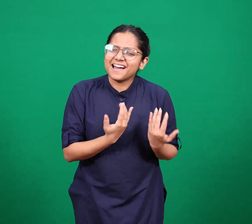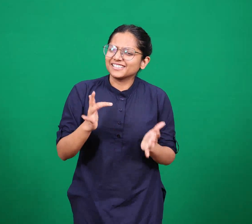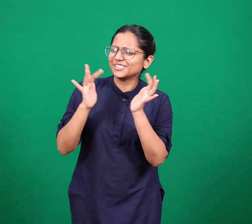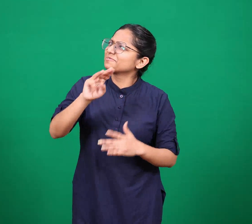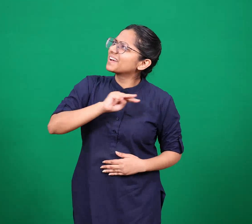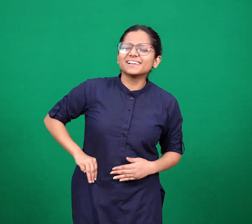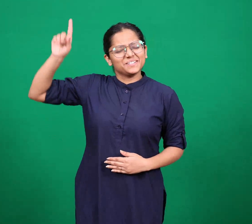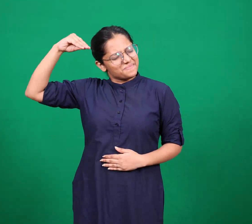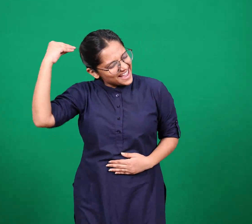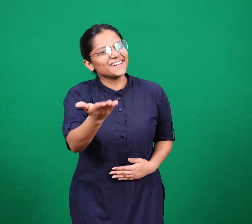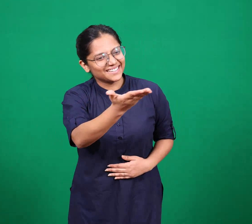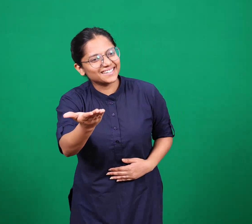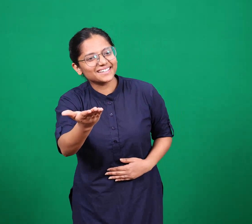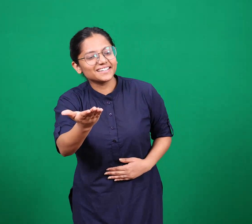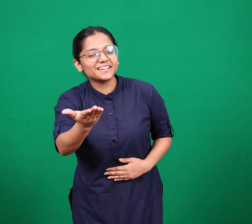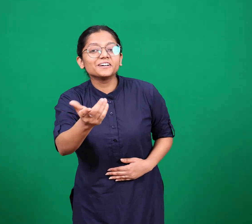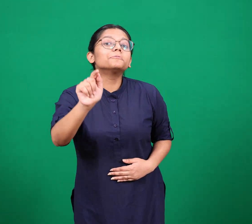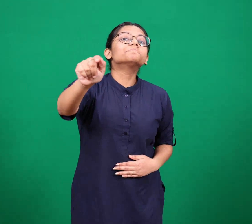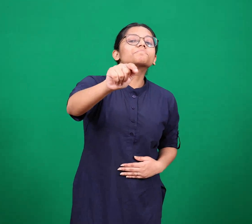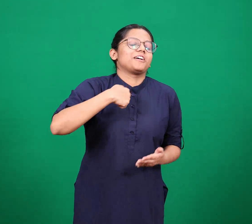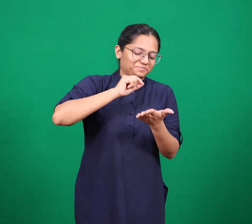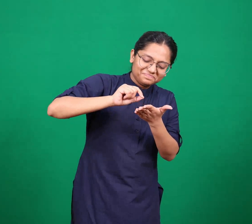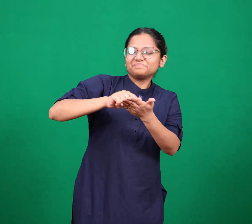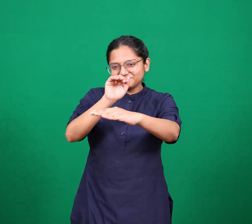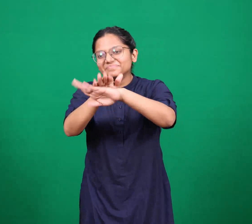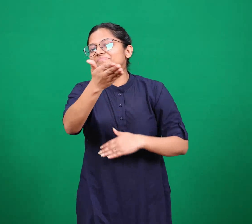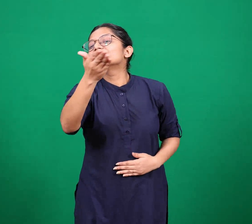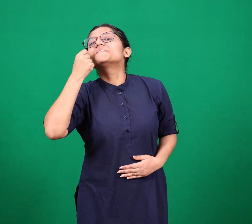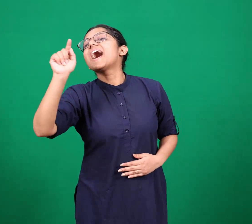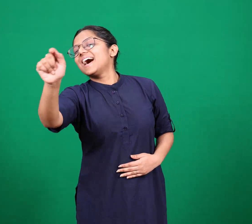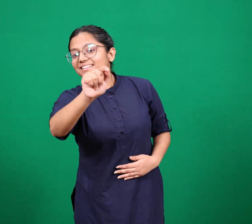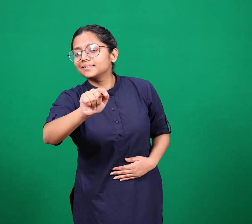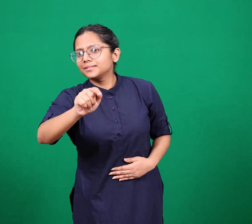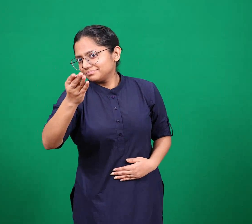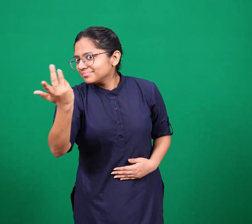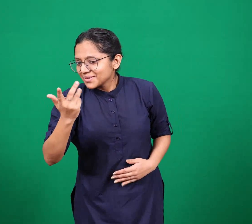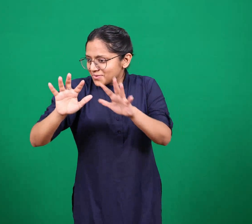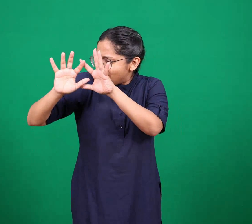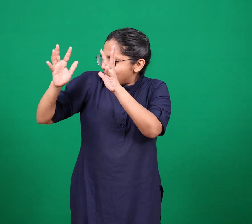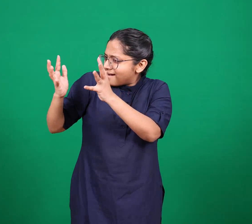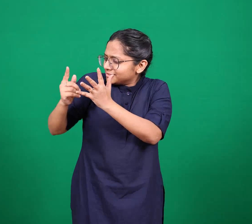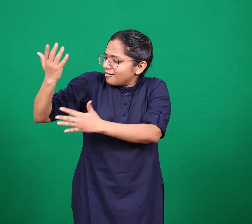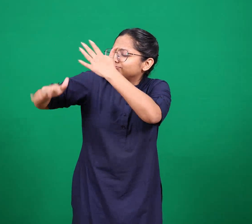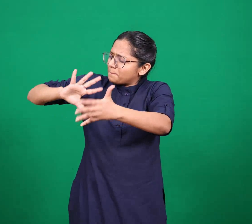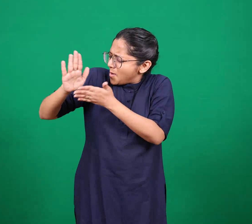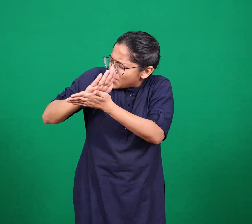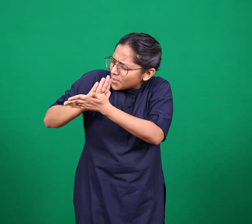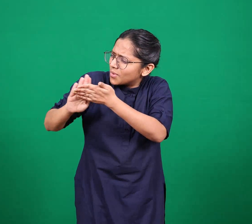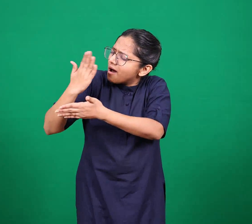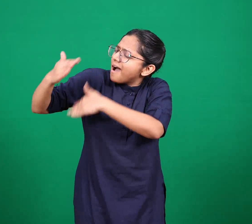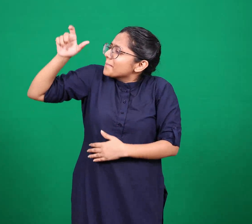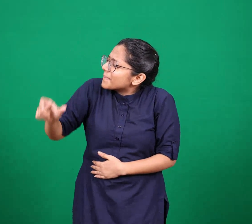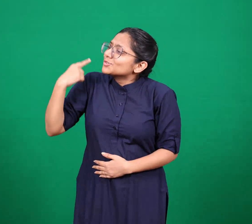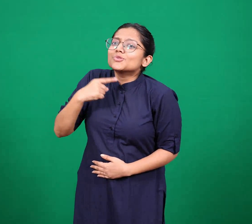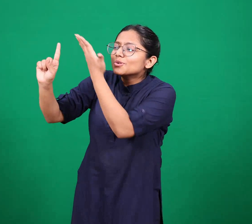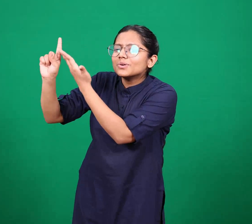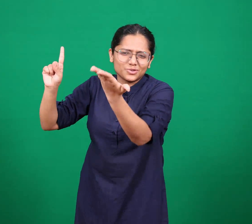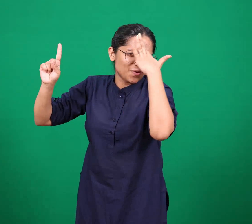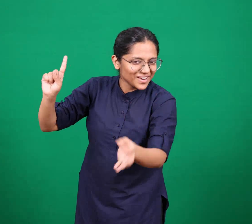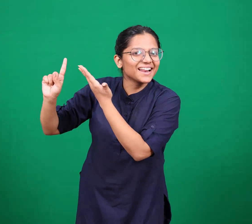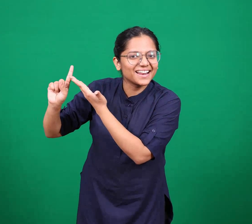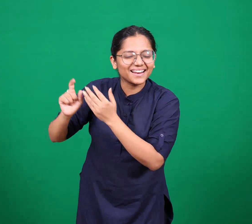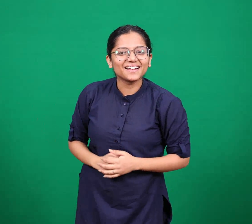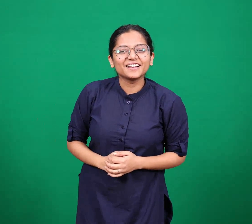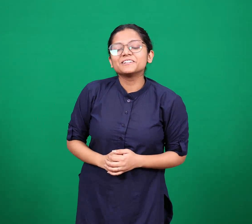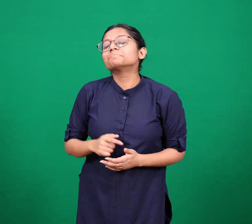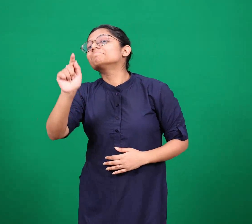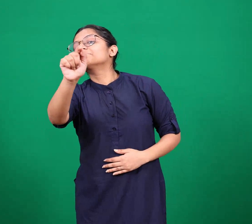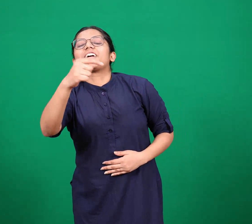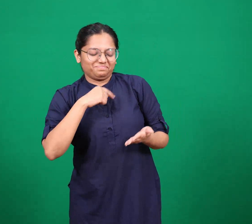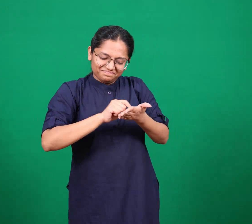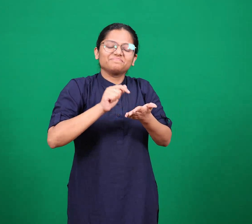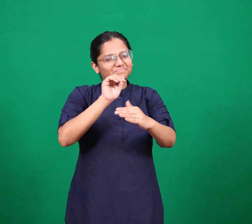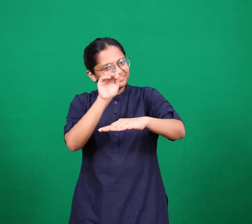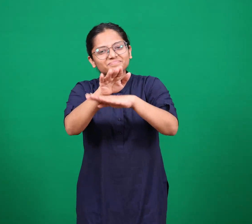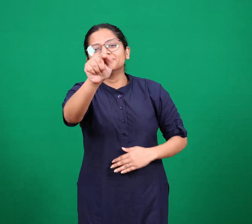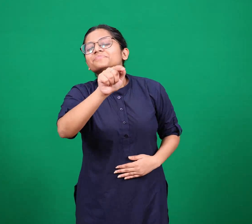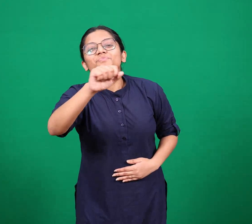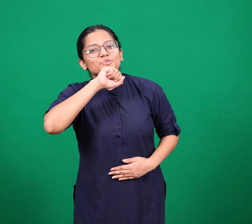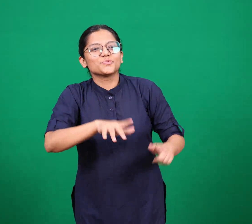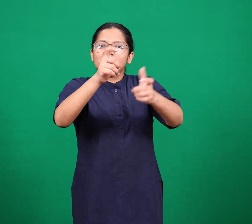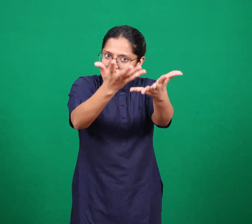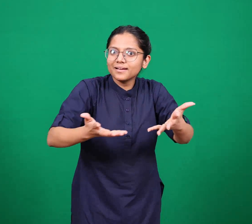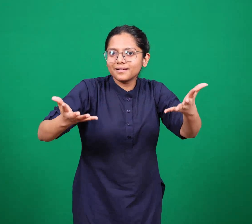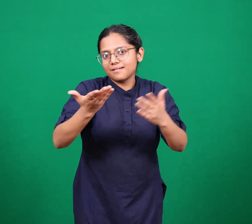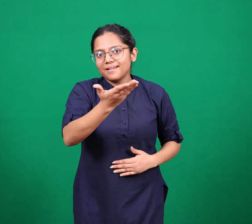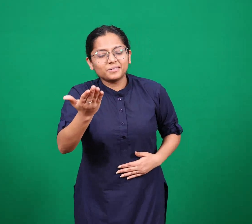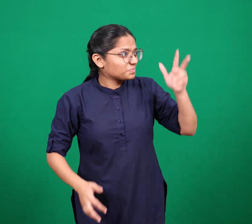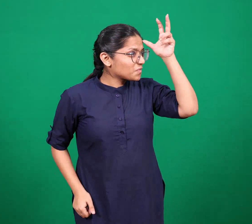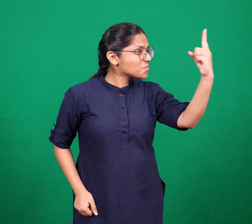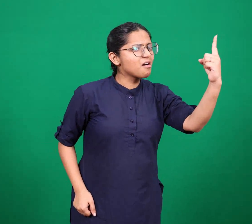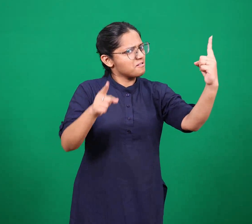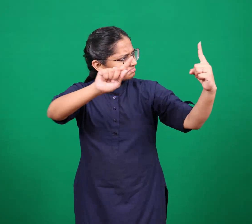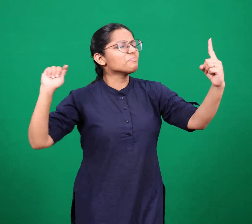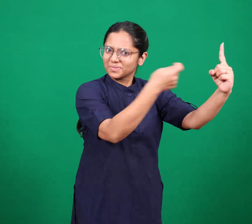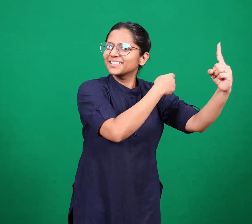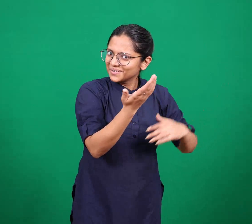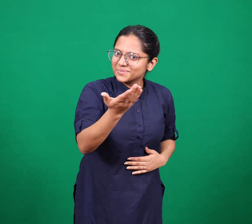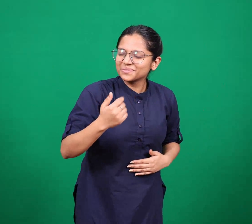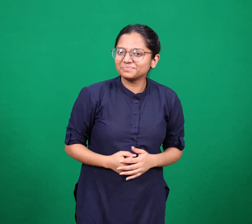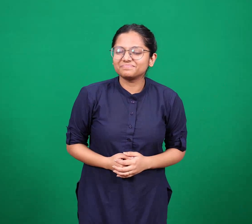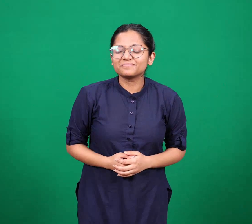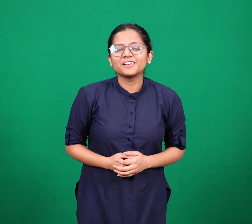I am writing to you, fathers, because you know Him who is from the beginning. I am writing to you, young men, because you have overcome the evil one.